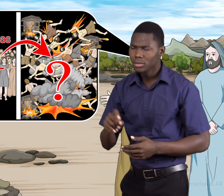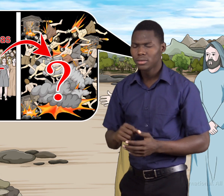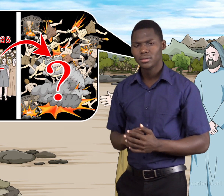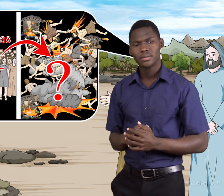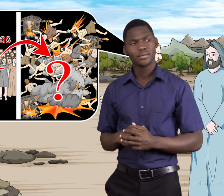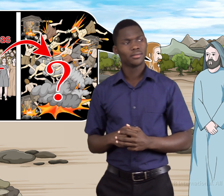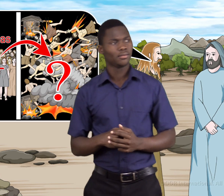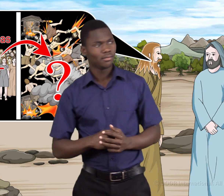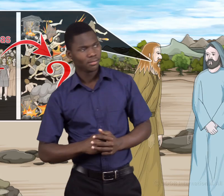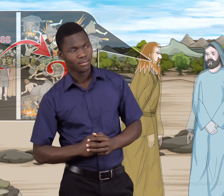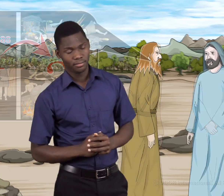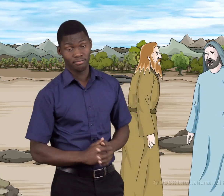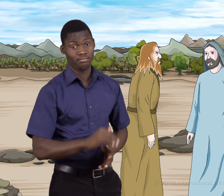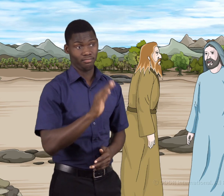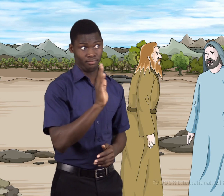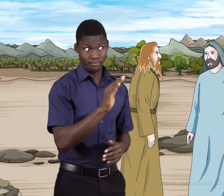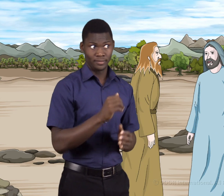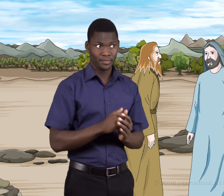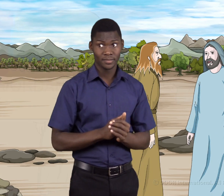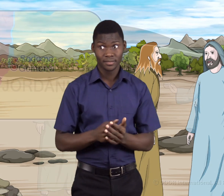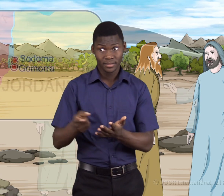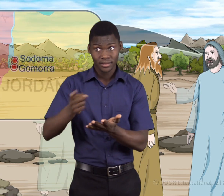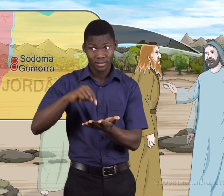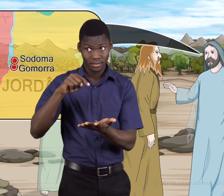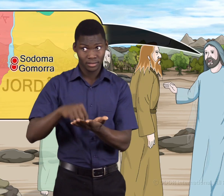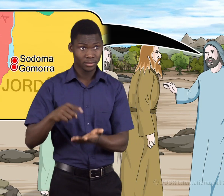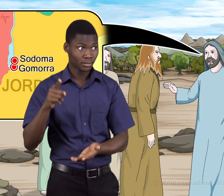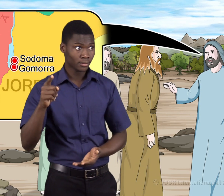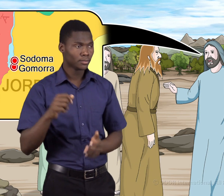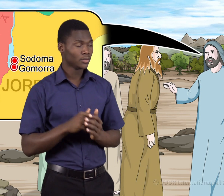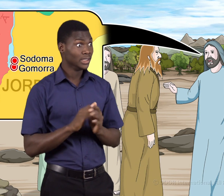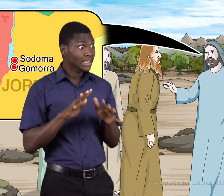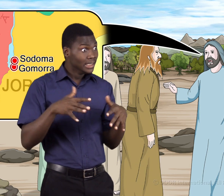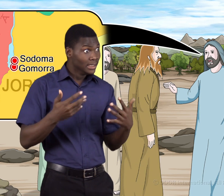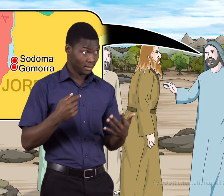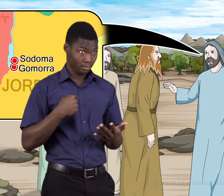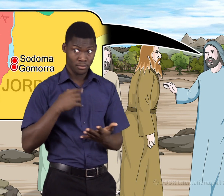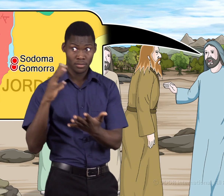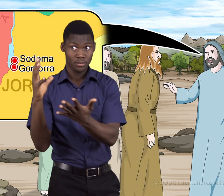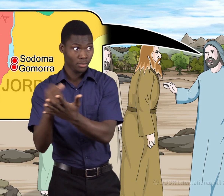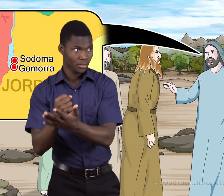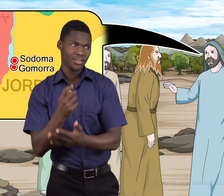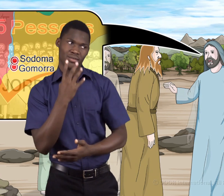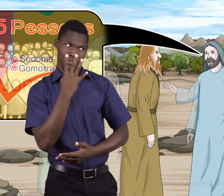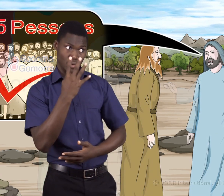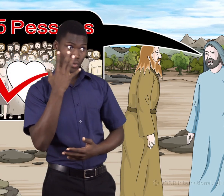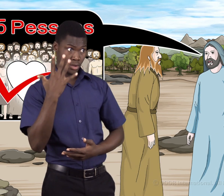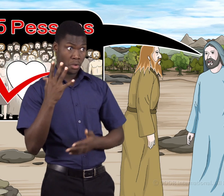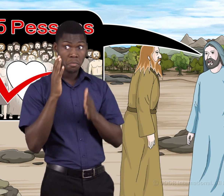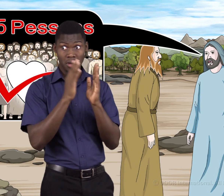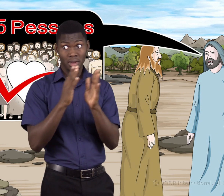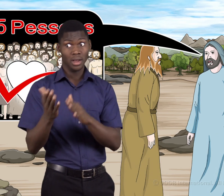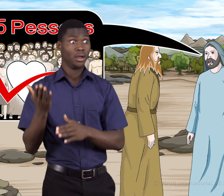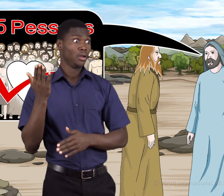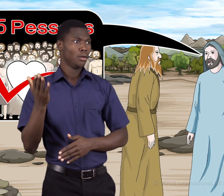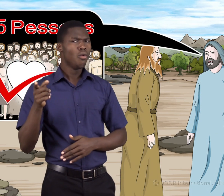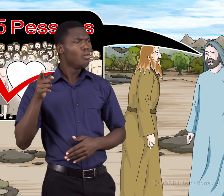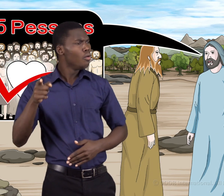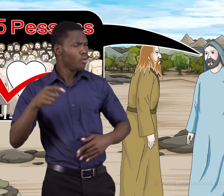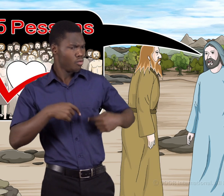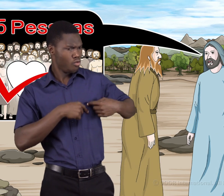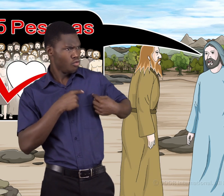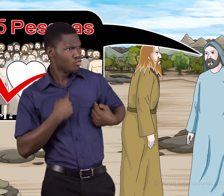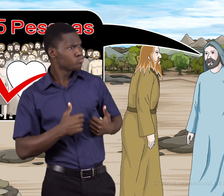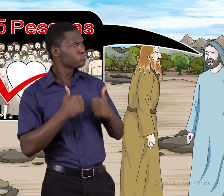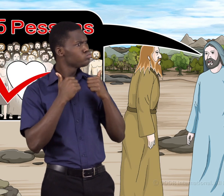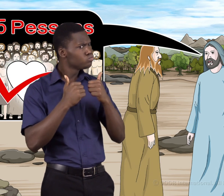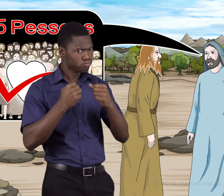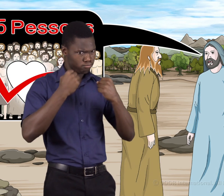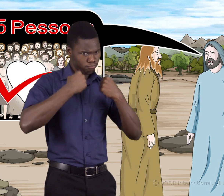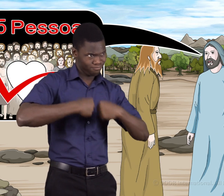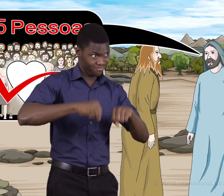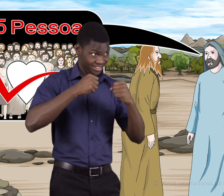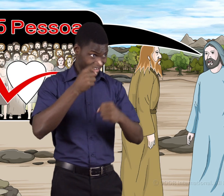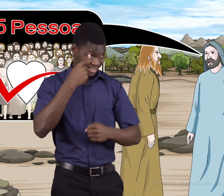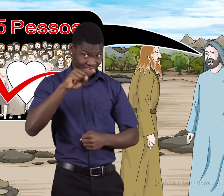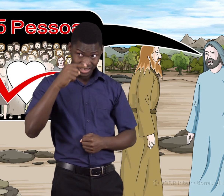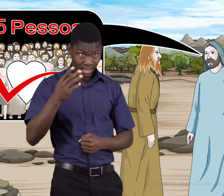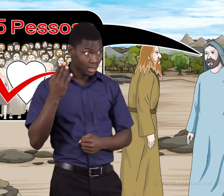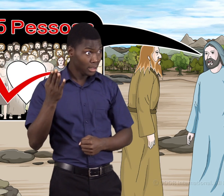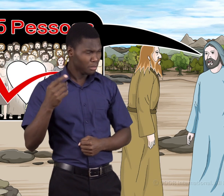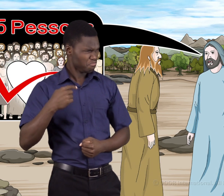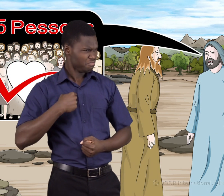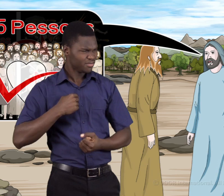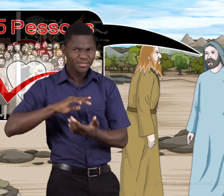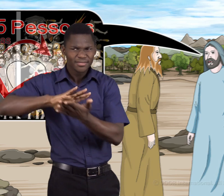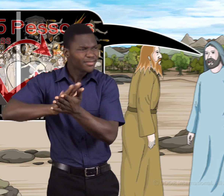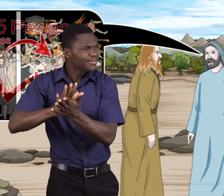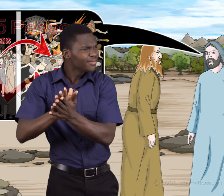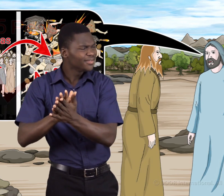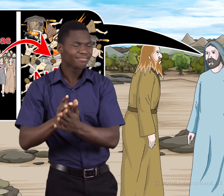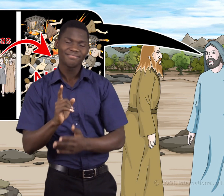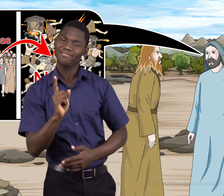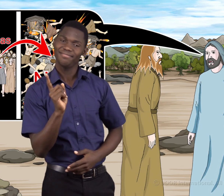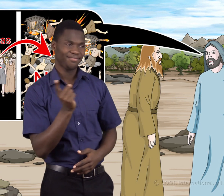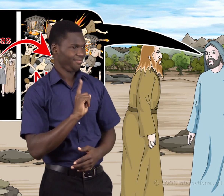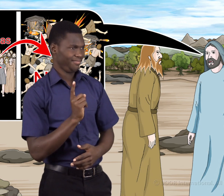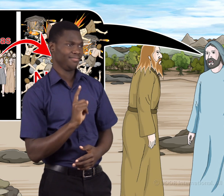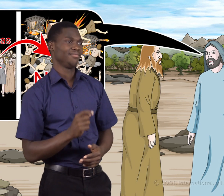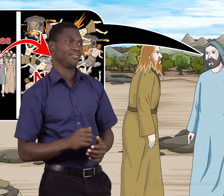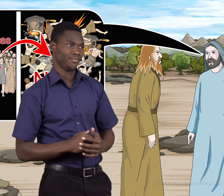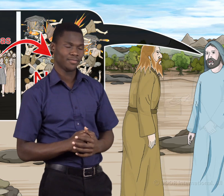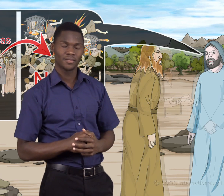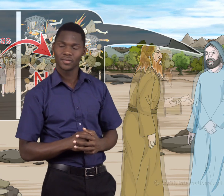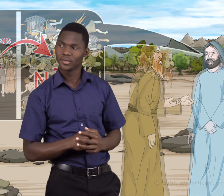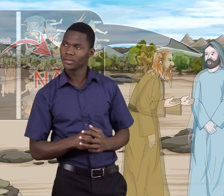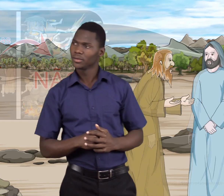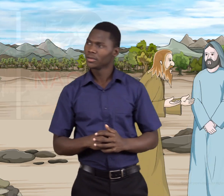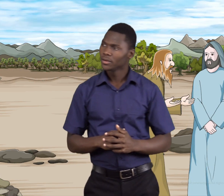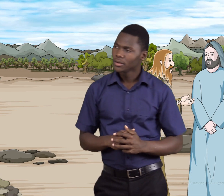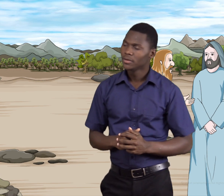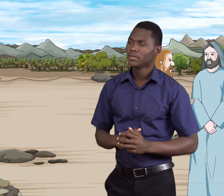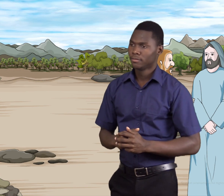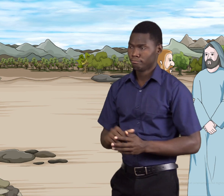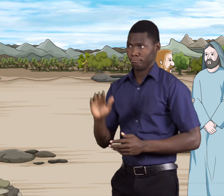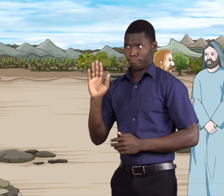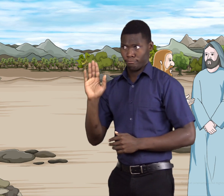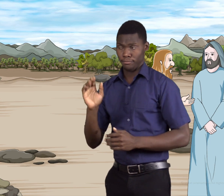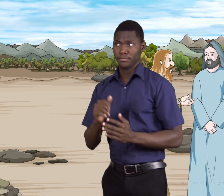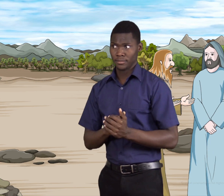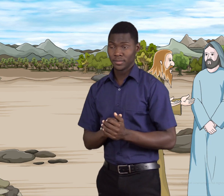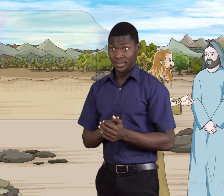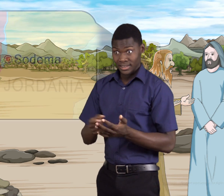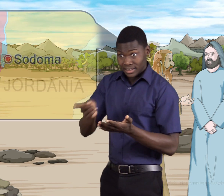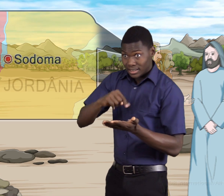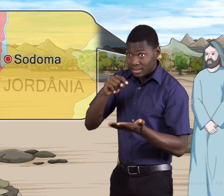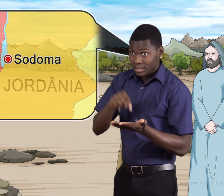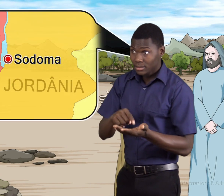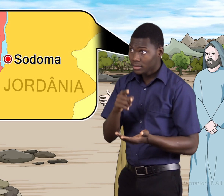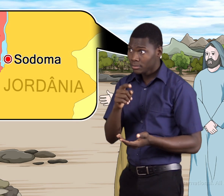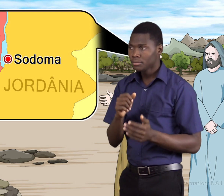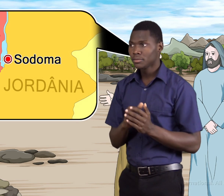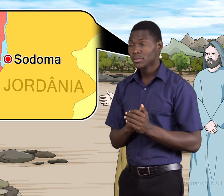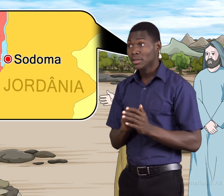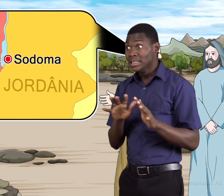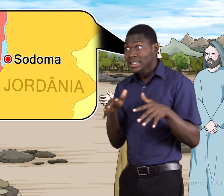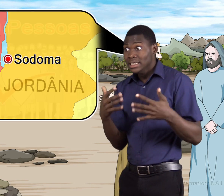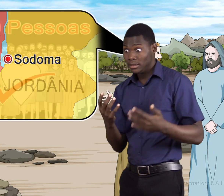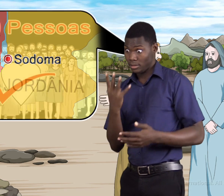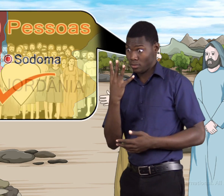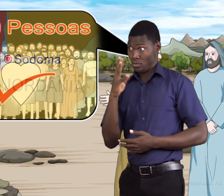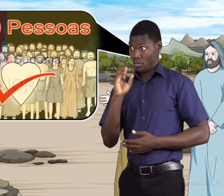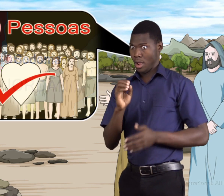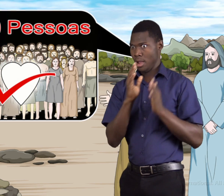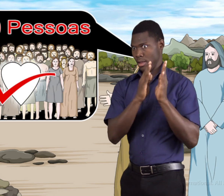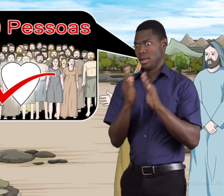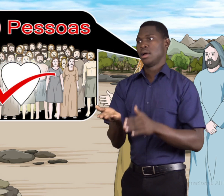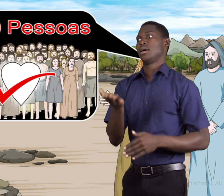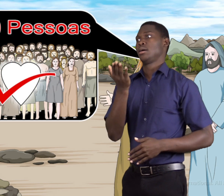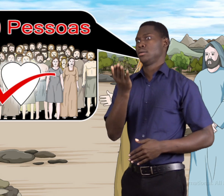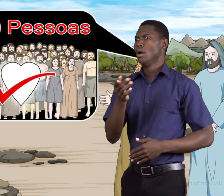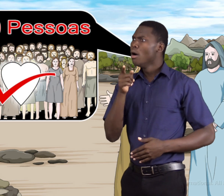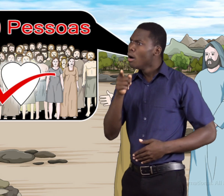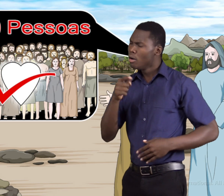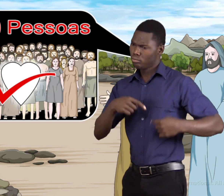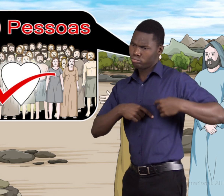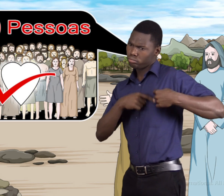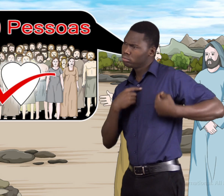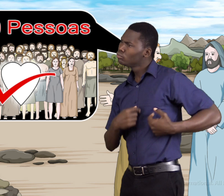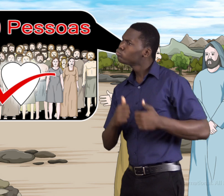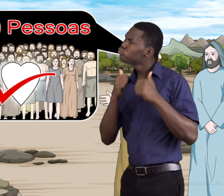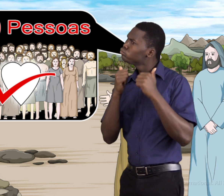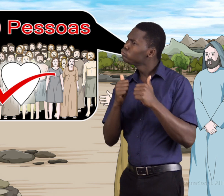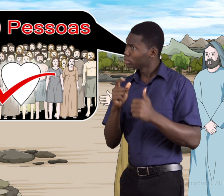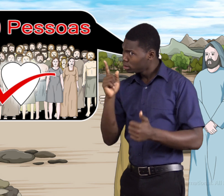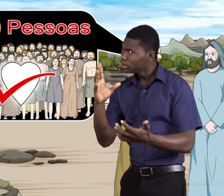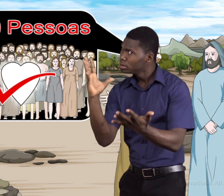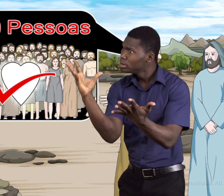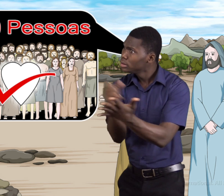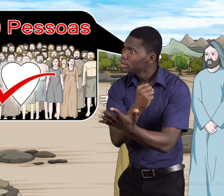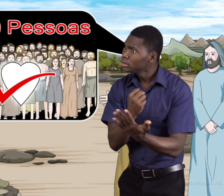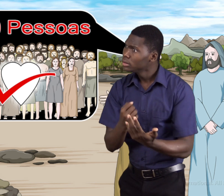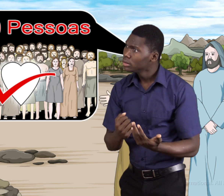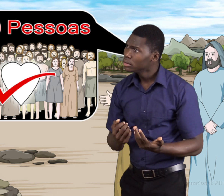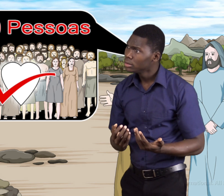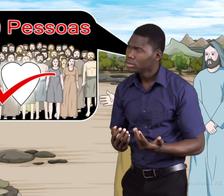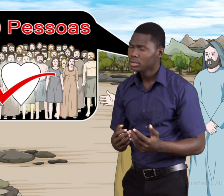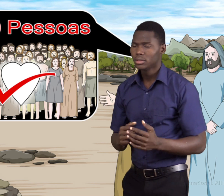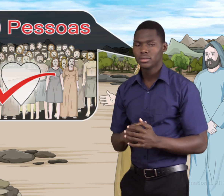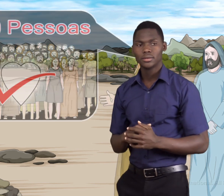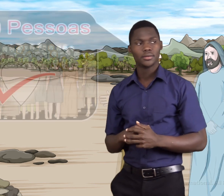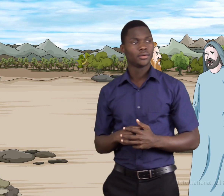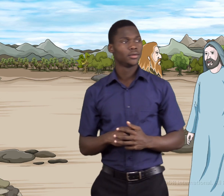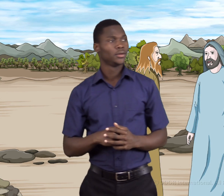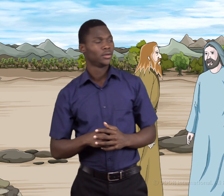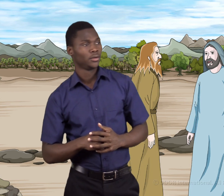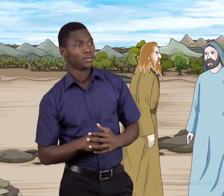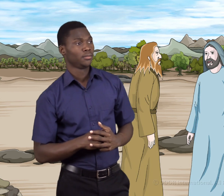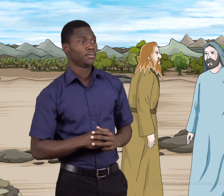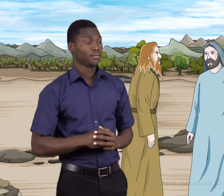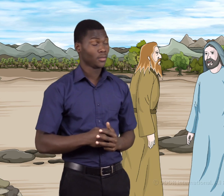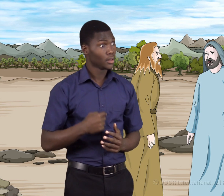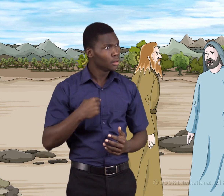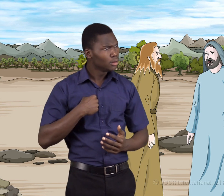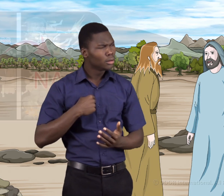He replied, “If I find forty-five there, I will not destroy it.” Once again Abraham spoke to the LORD, “Suppose forty are found there?”